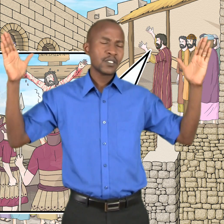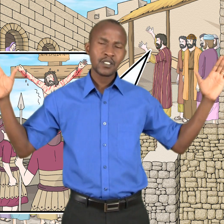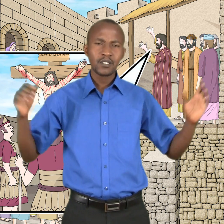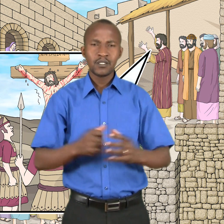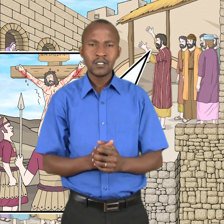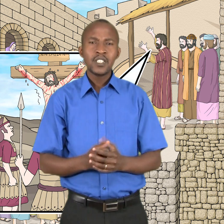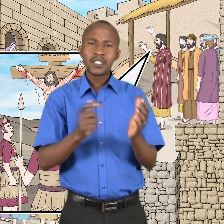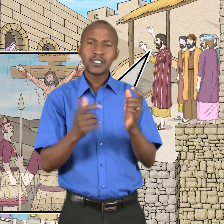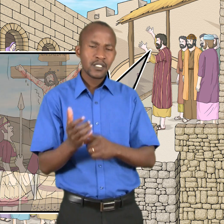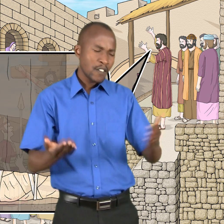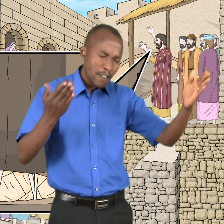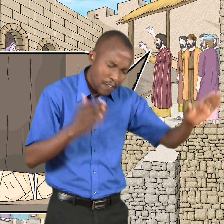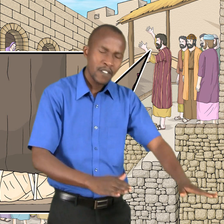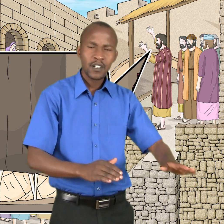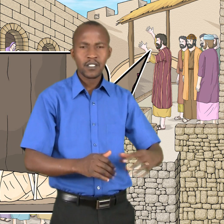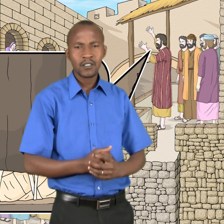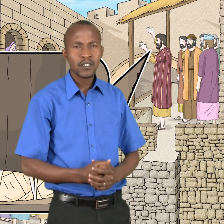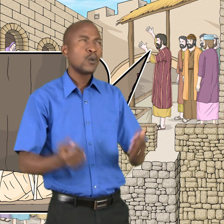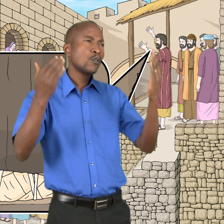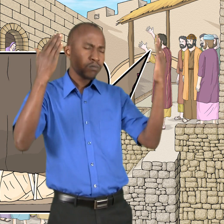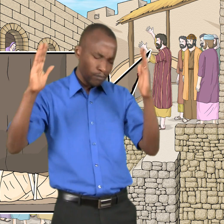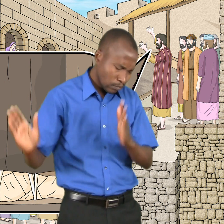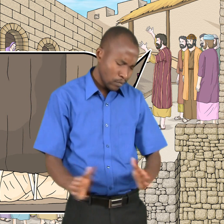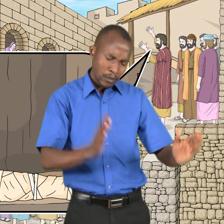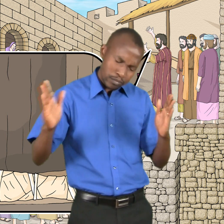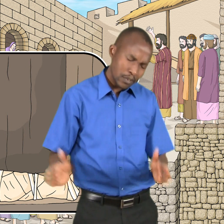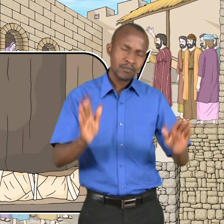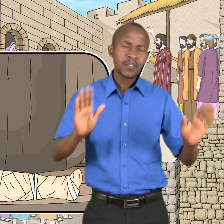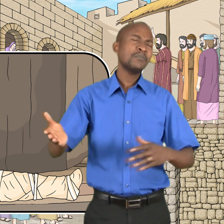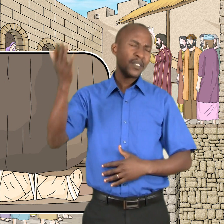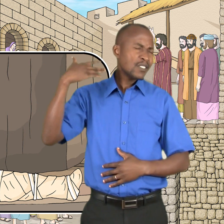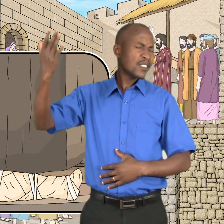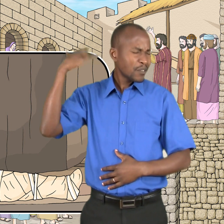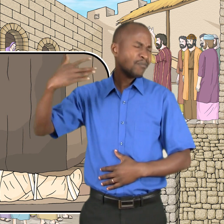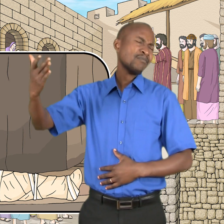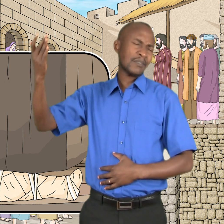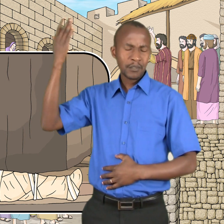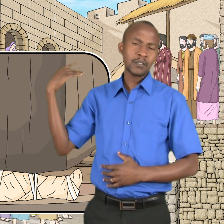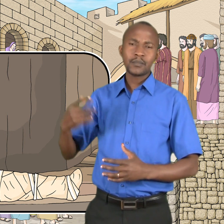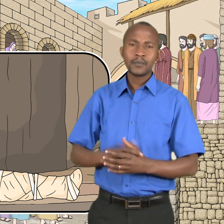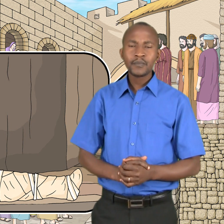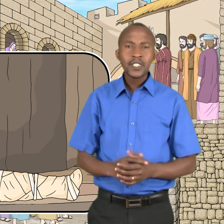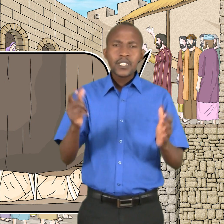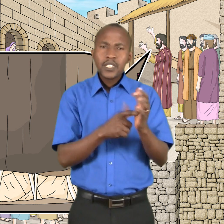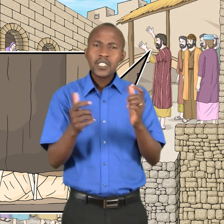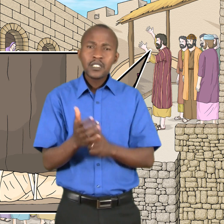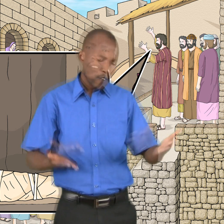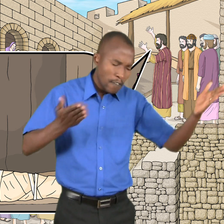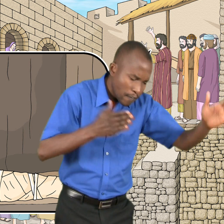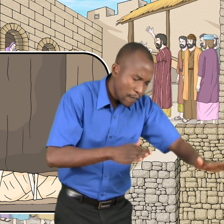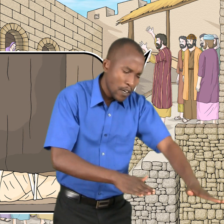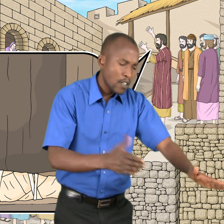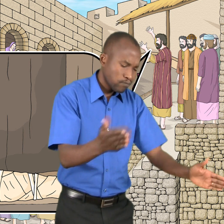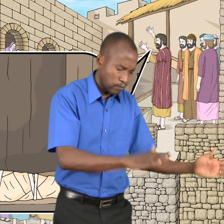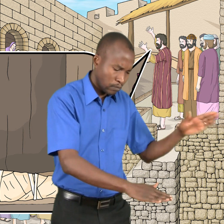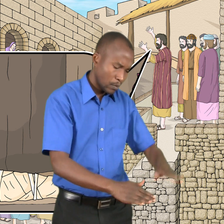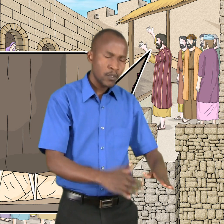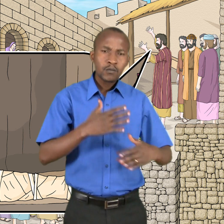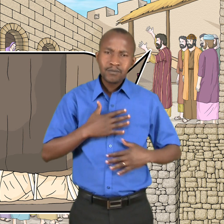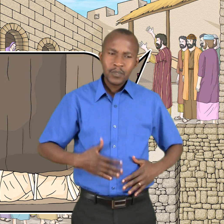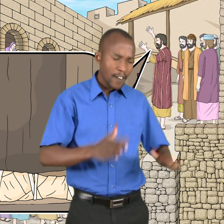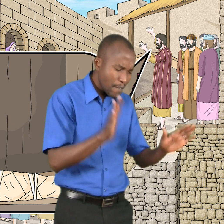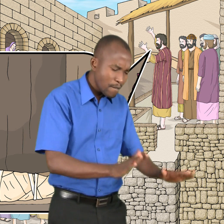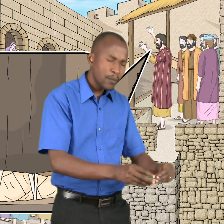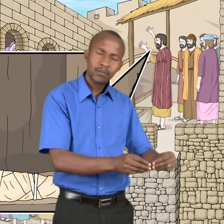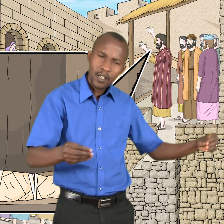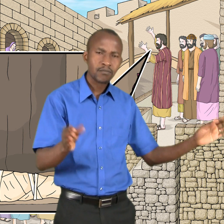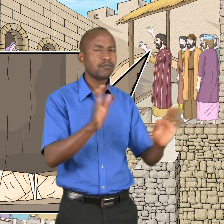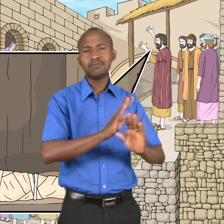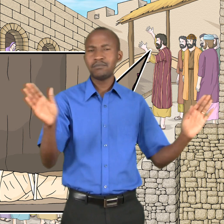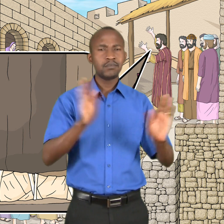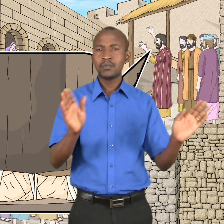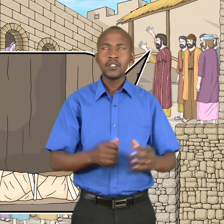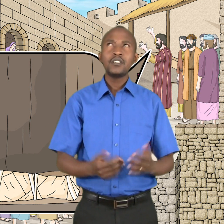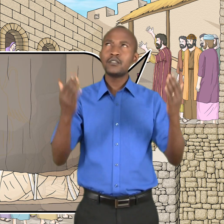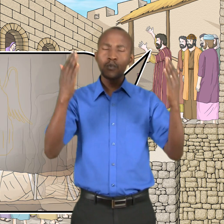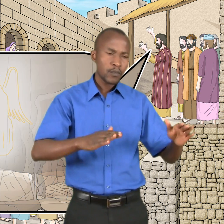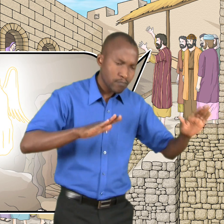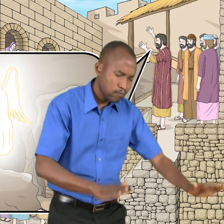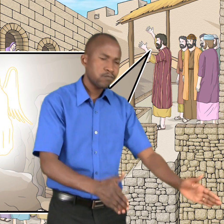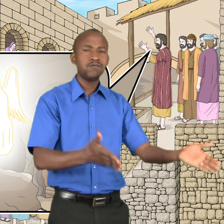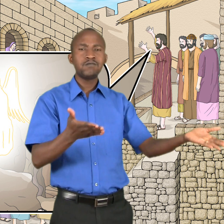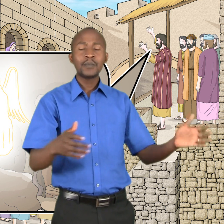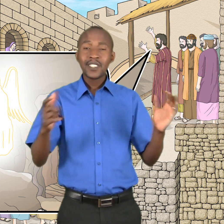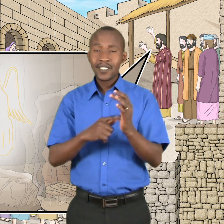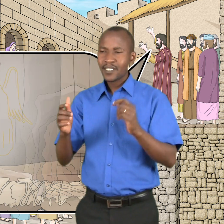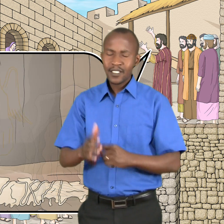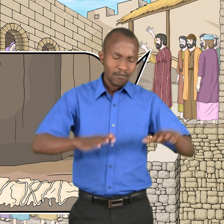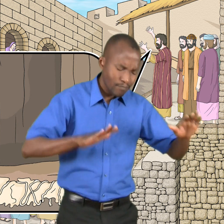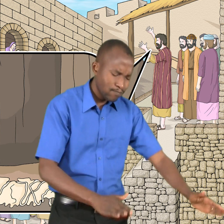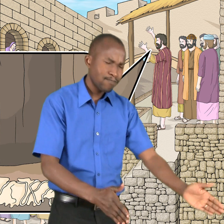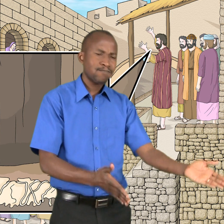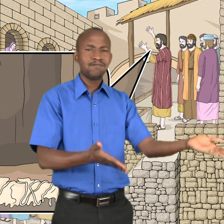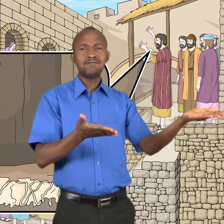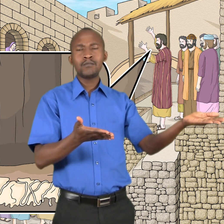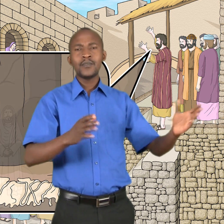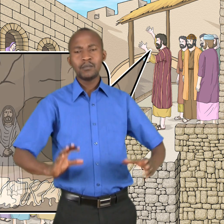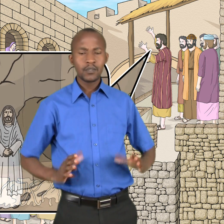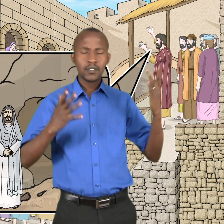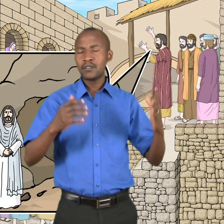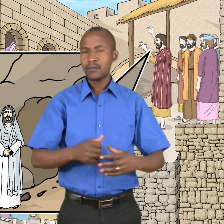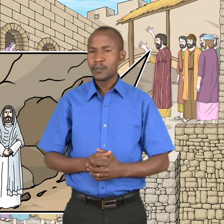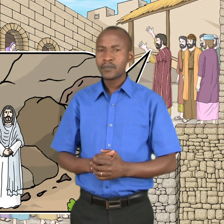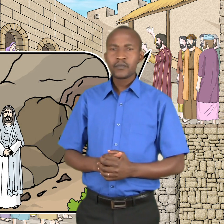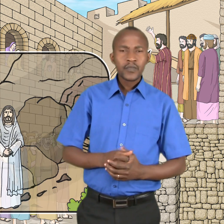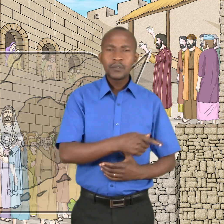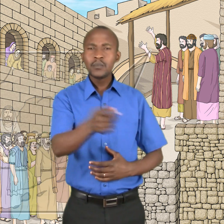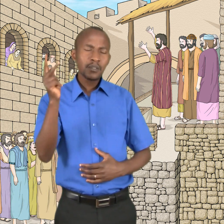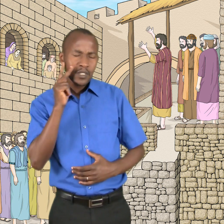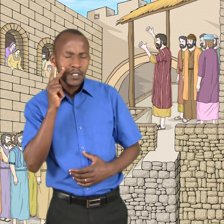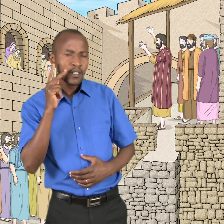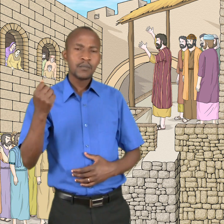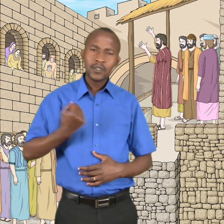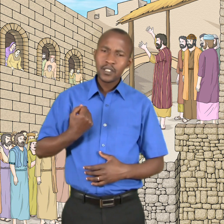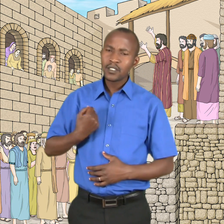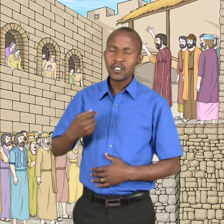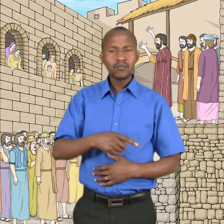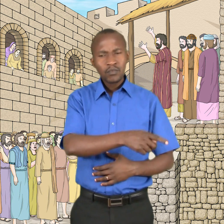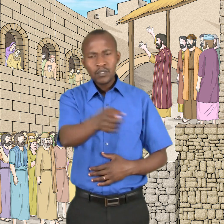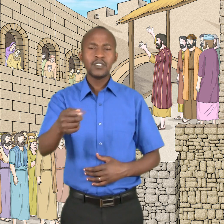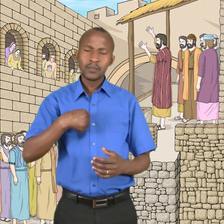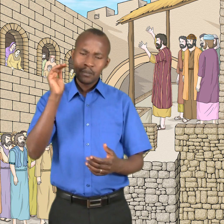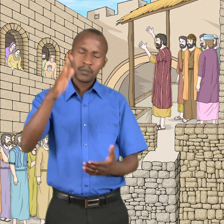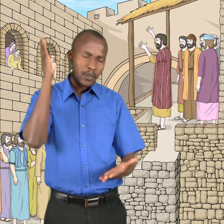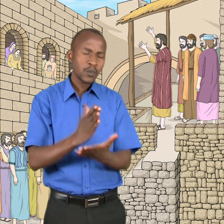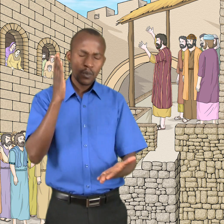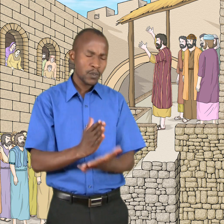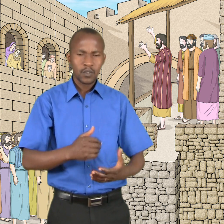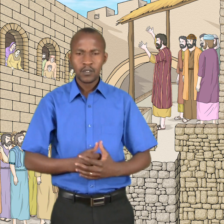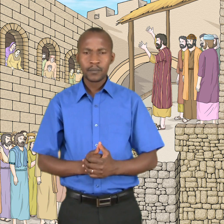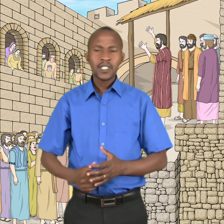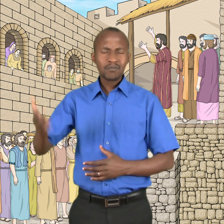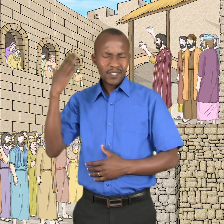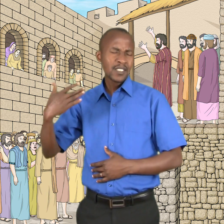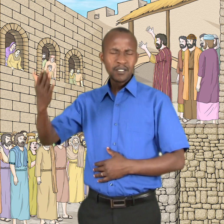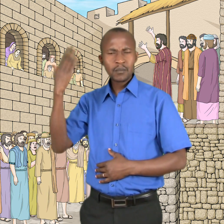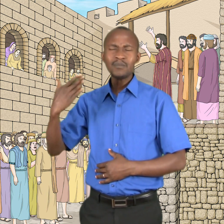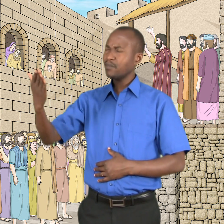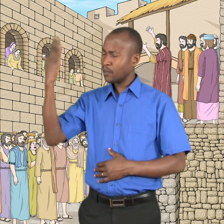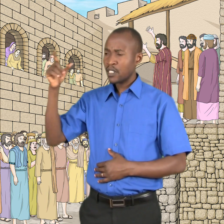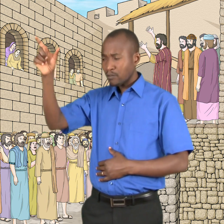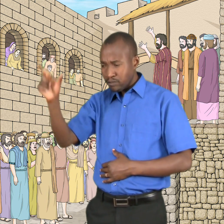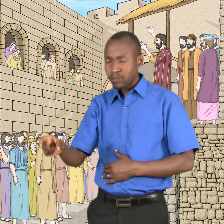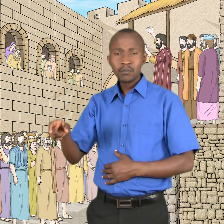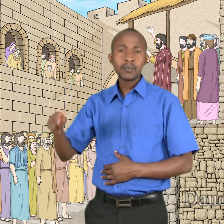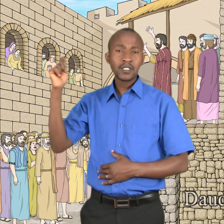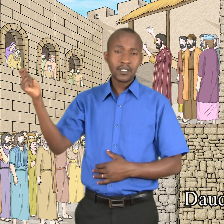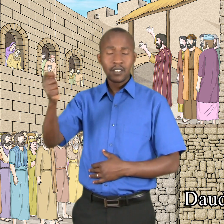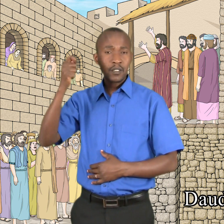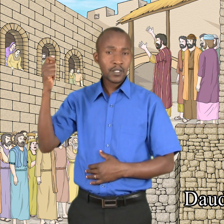But God raised Him from the dead, releasing Him from the agony of death, because it was impossible for Him to be held in its clutches.